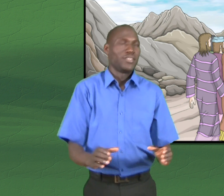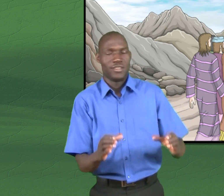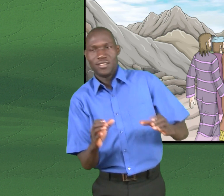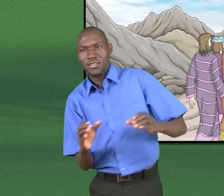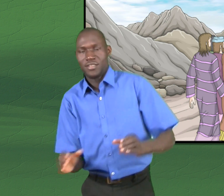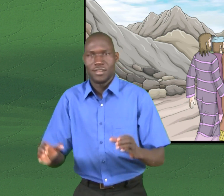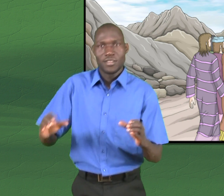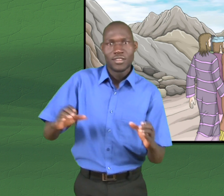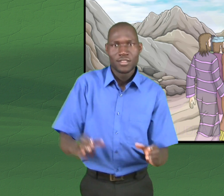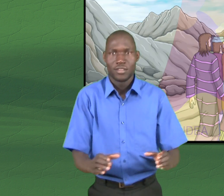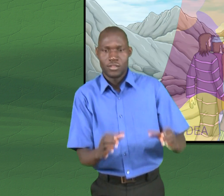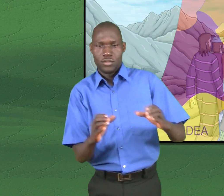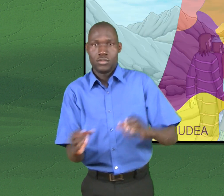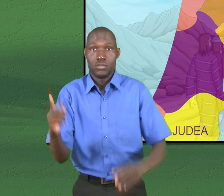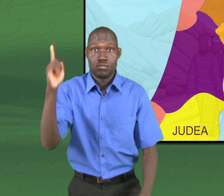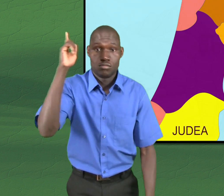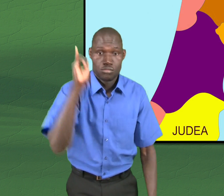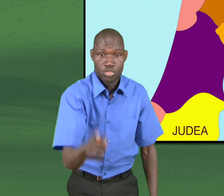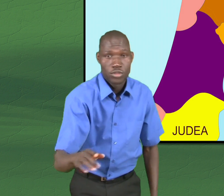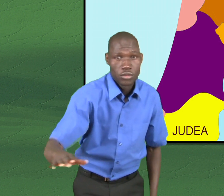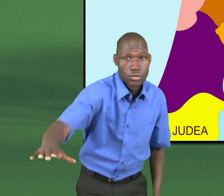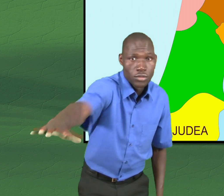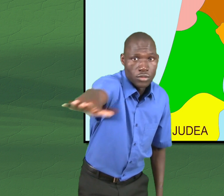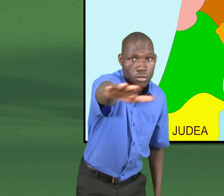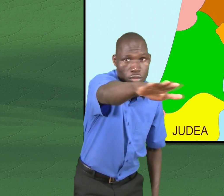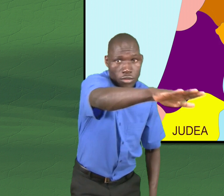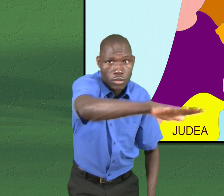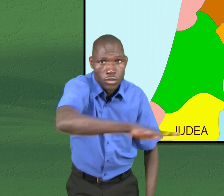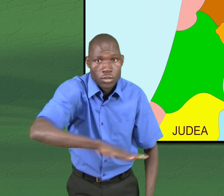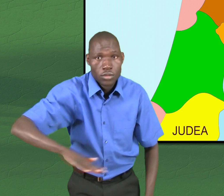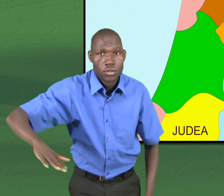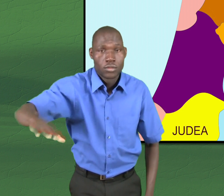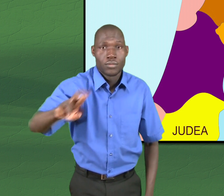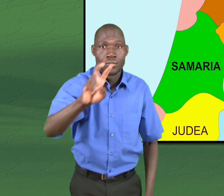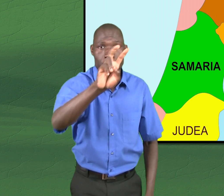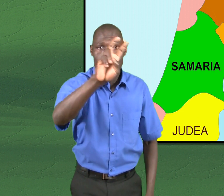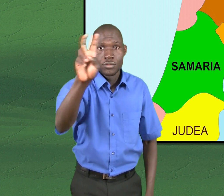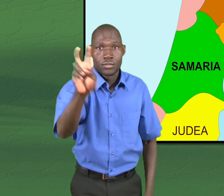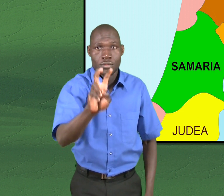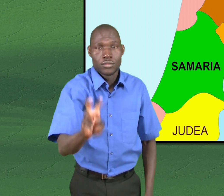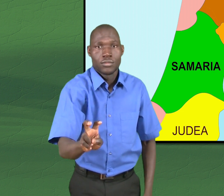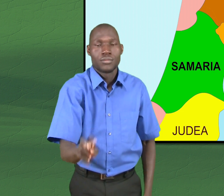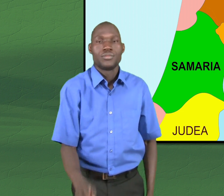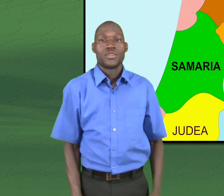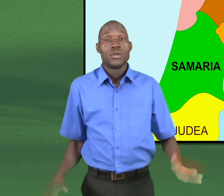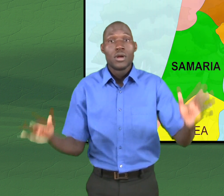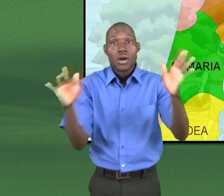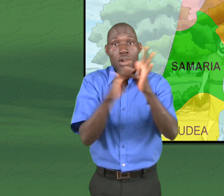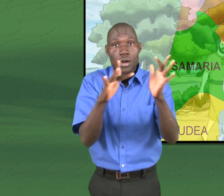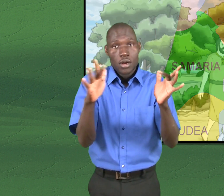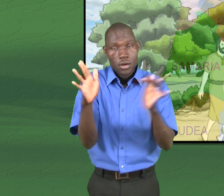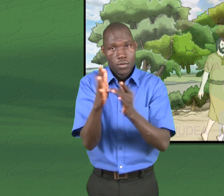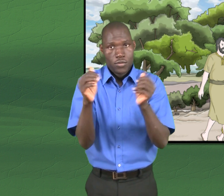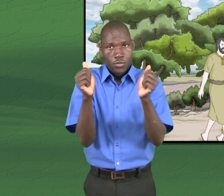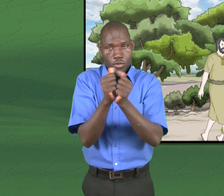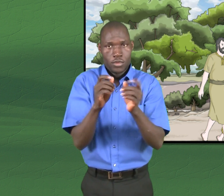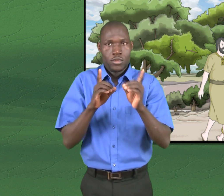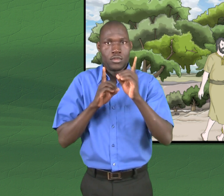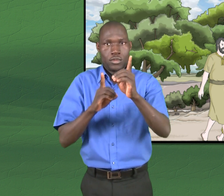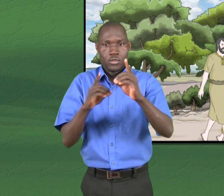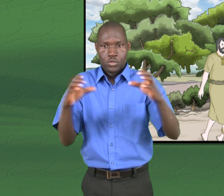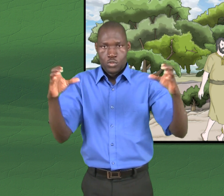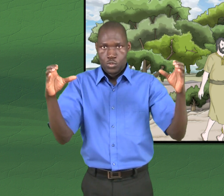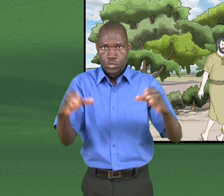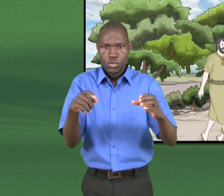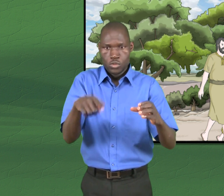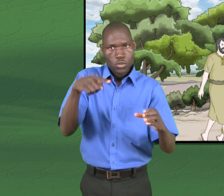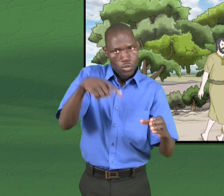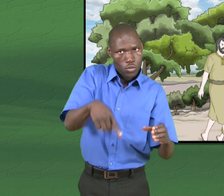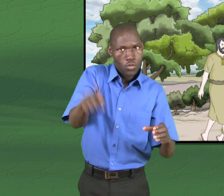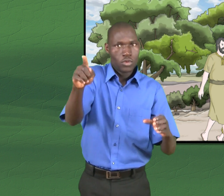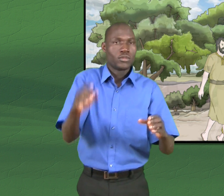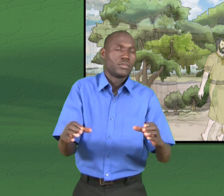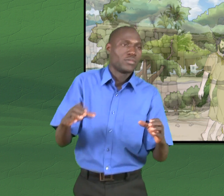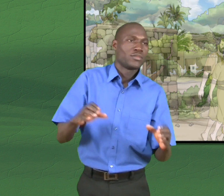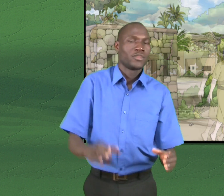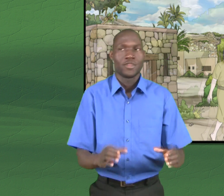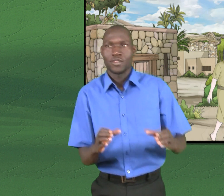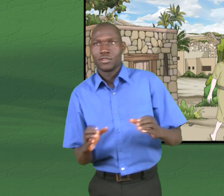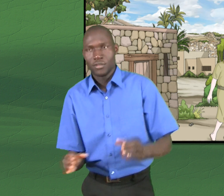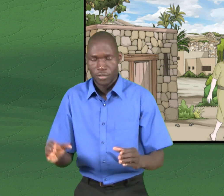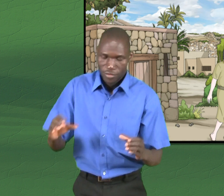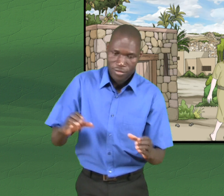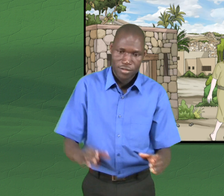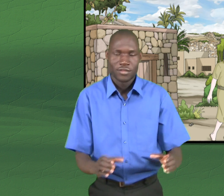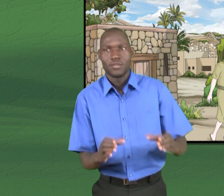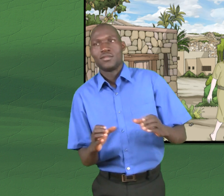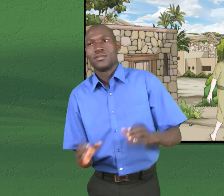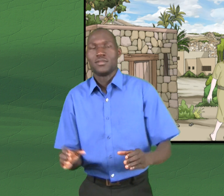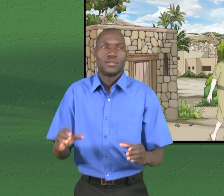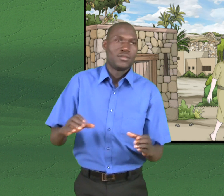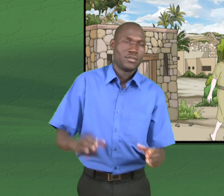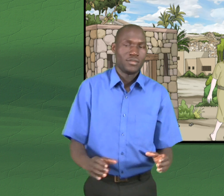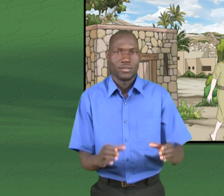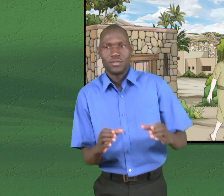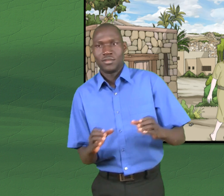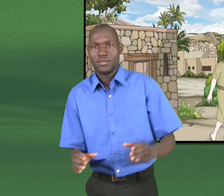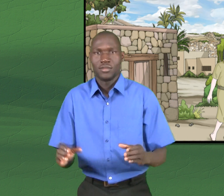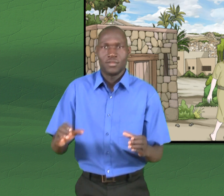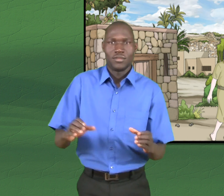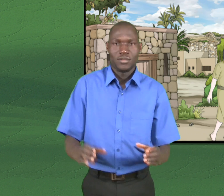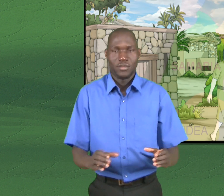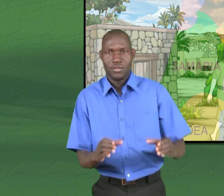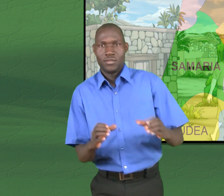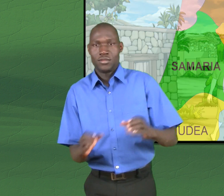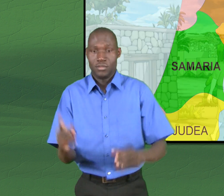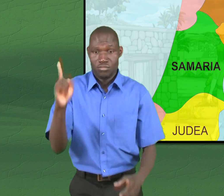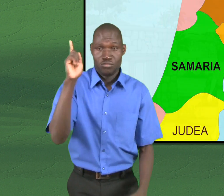Now He had to pass through Samaria.